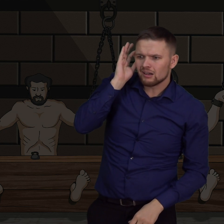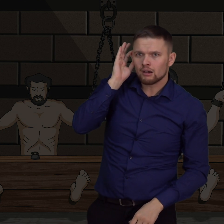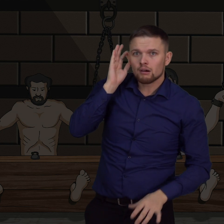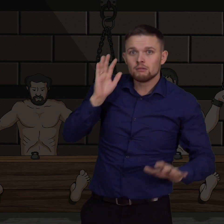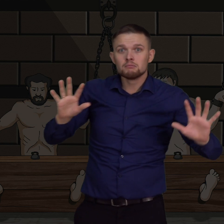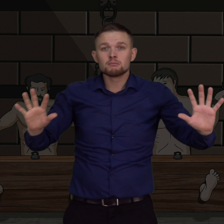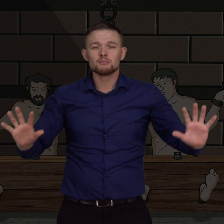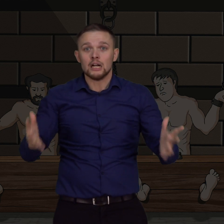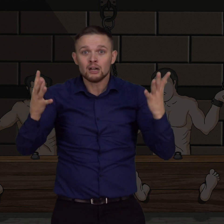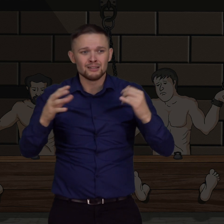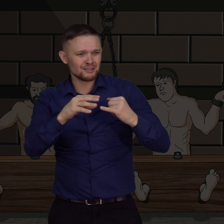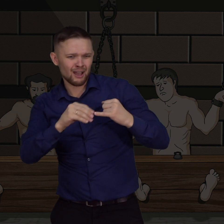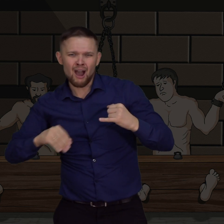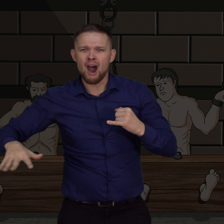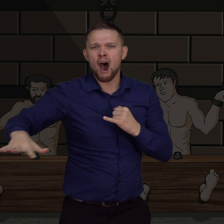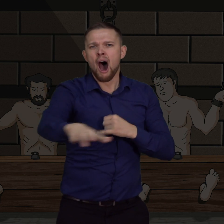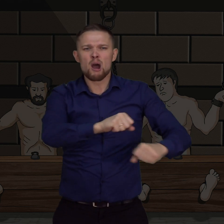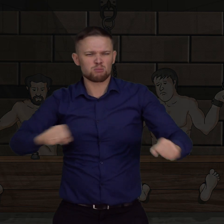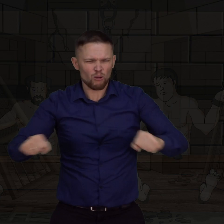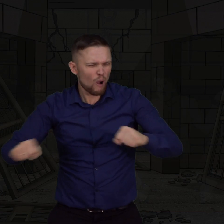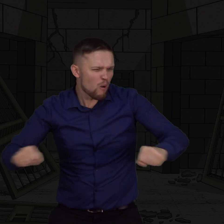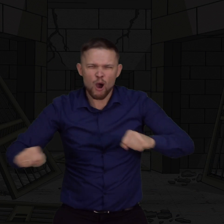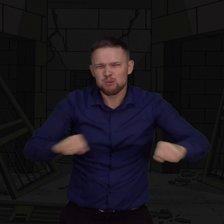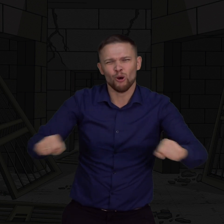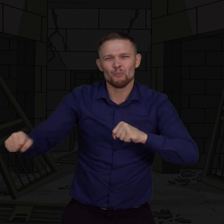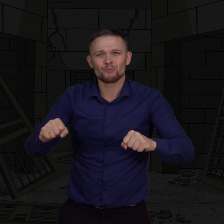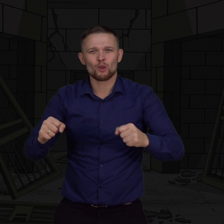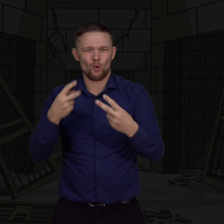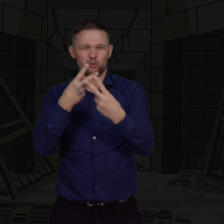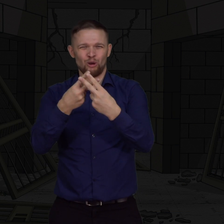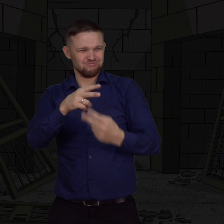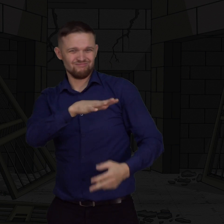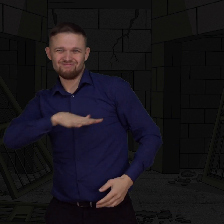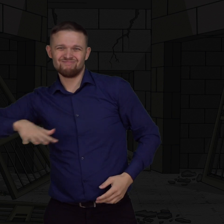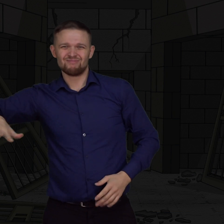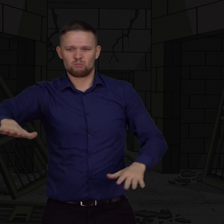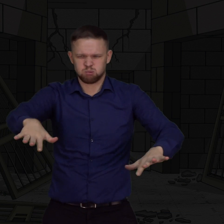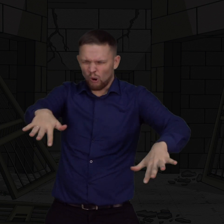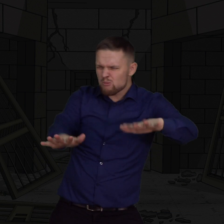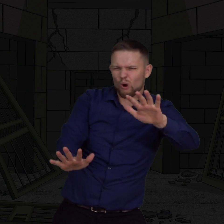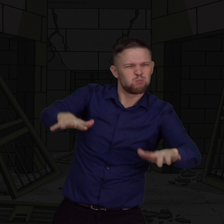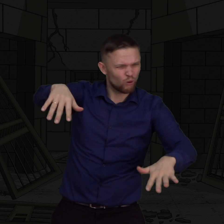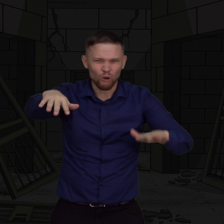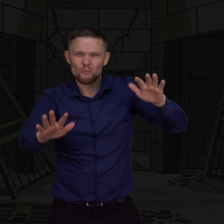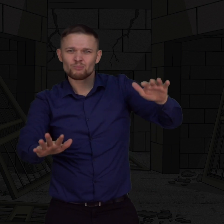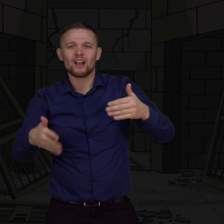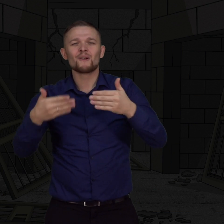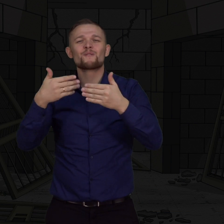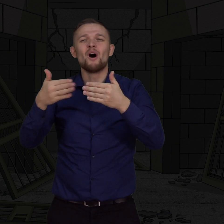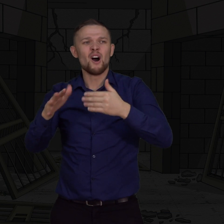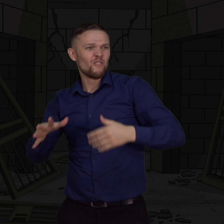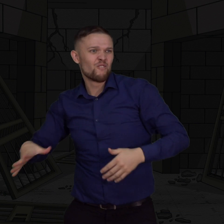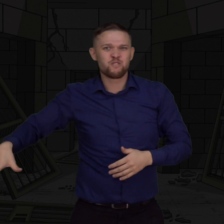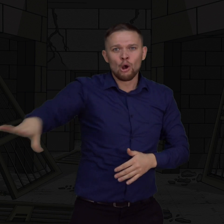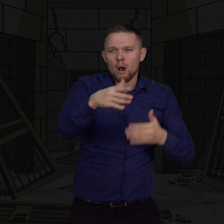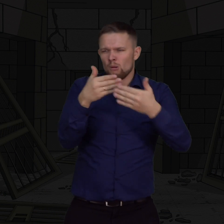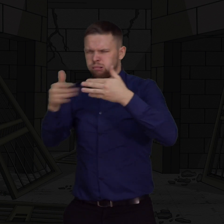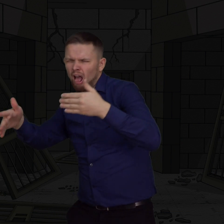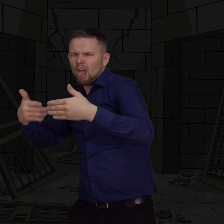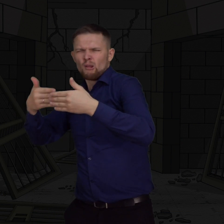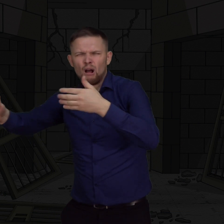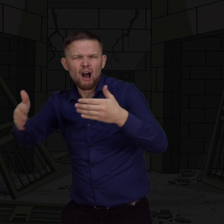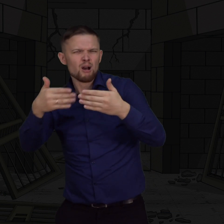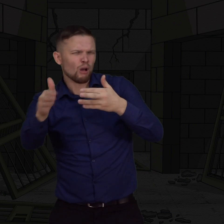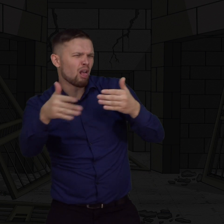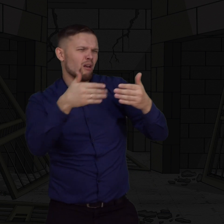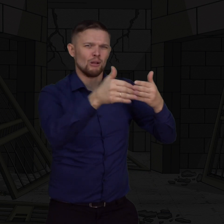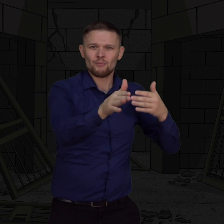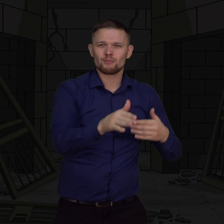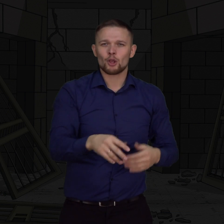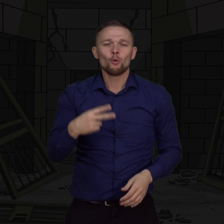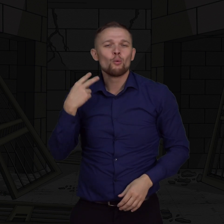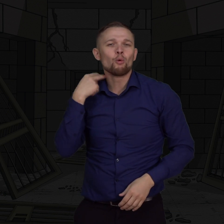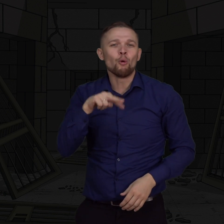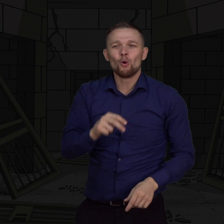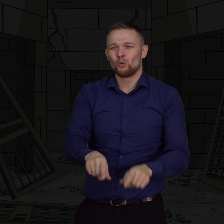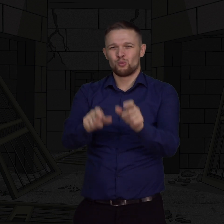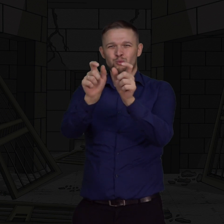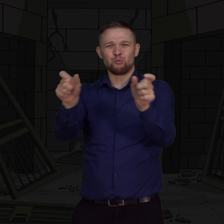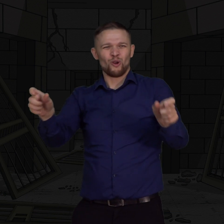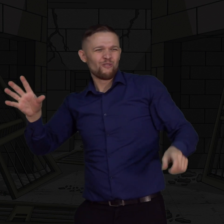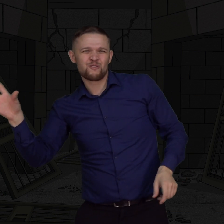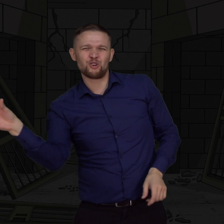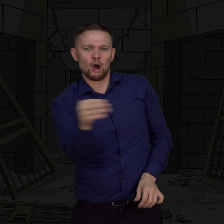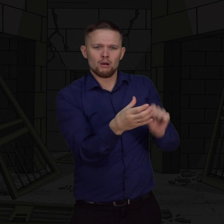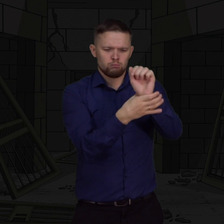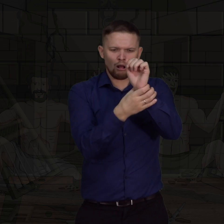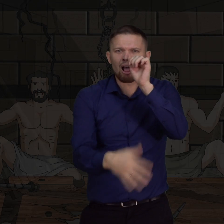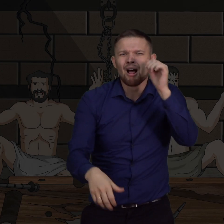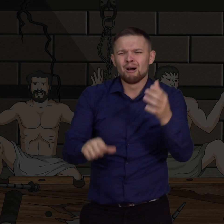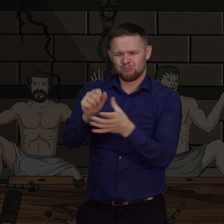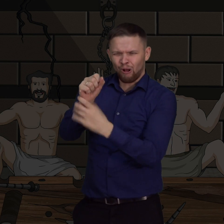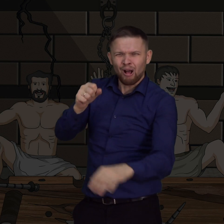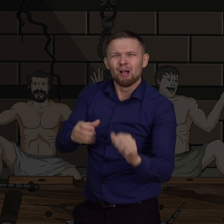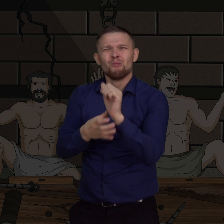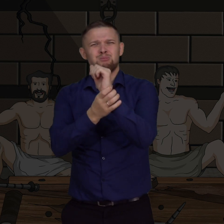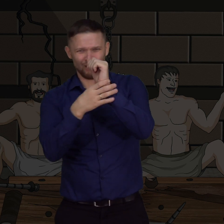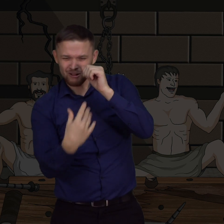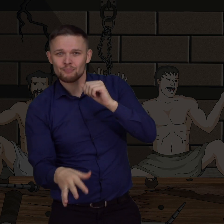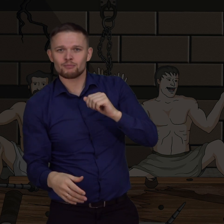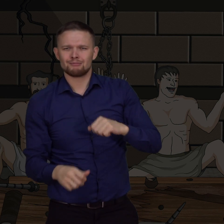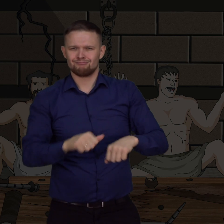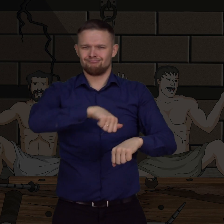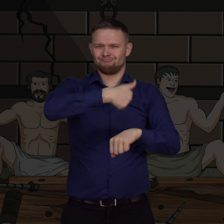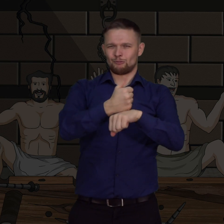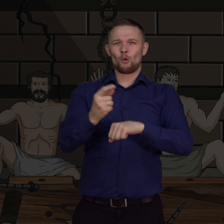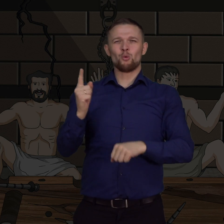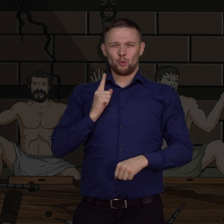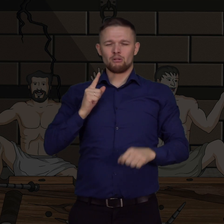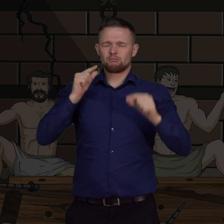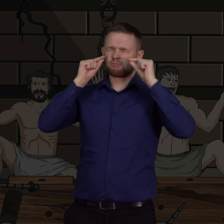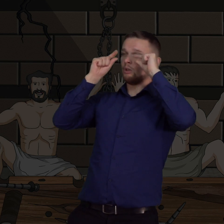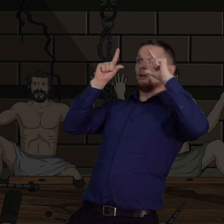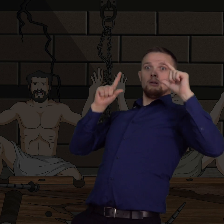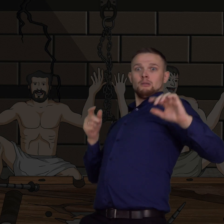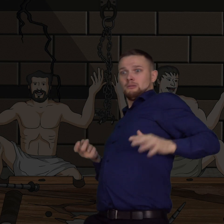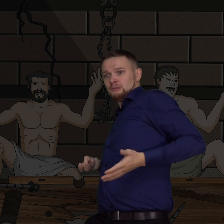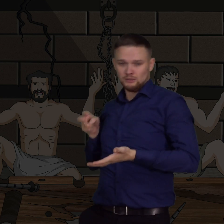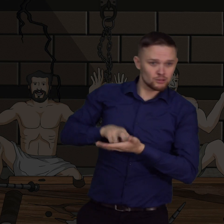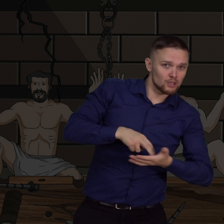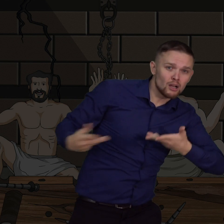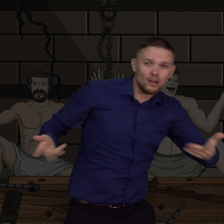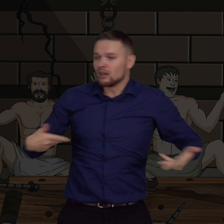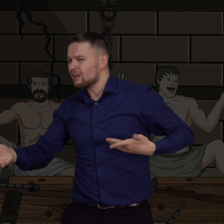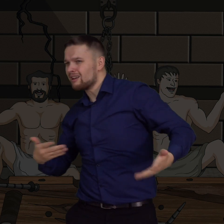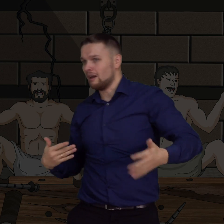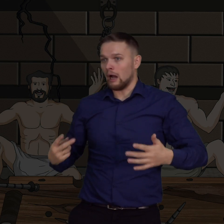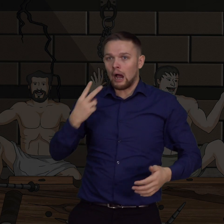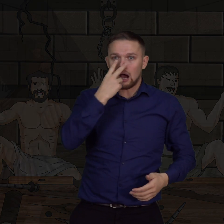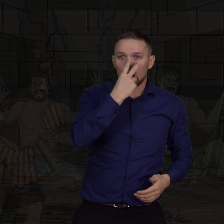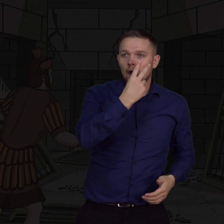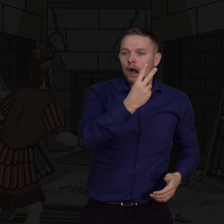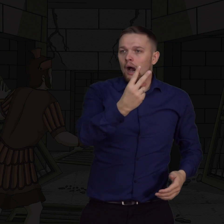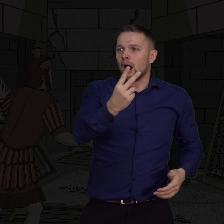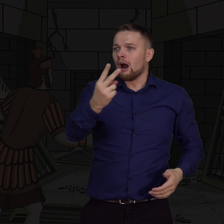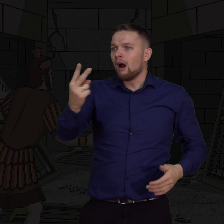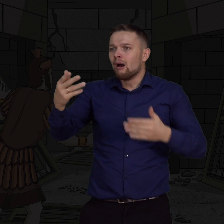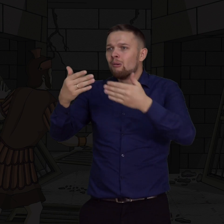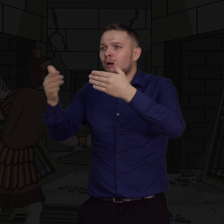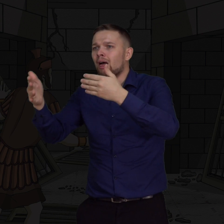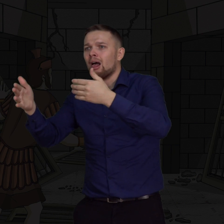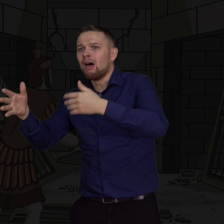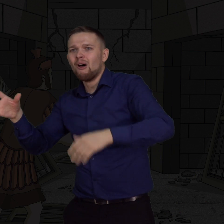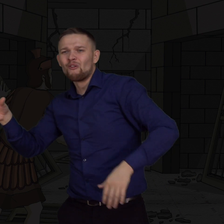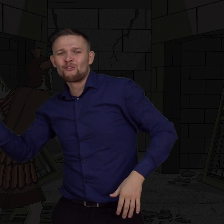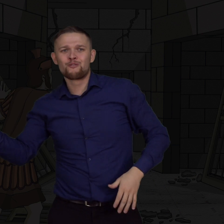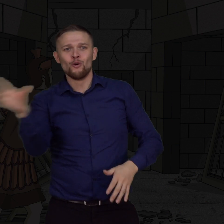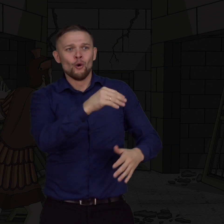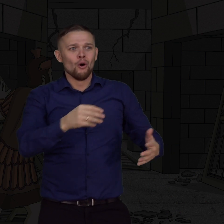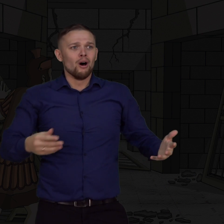Suddenly a strong earthquake shook the foundations of the prison. At once all the doors flew open and everyone’s chains came loose.